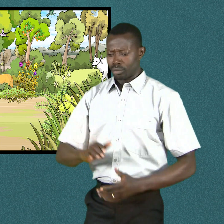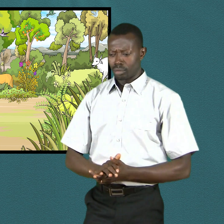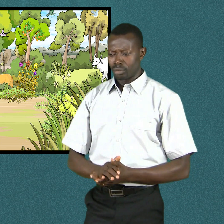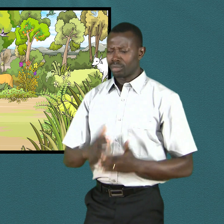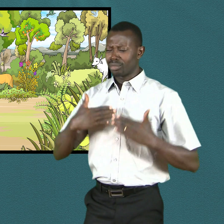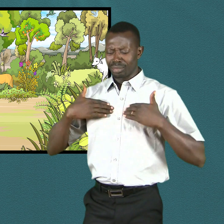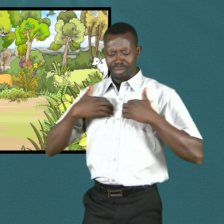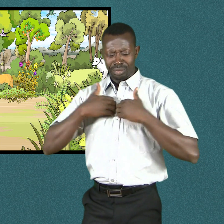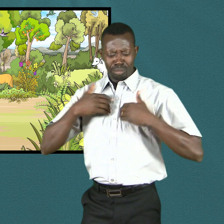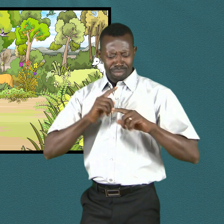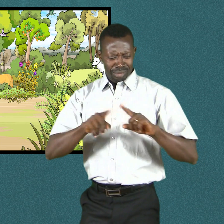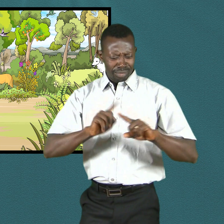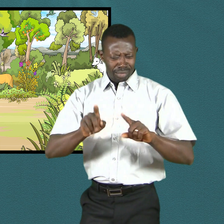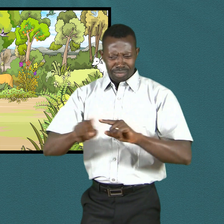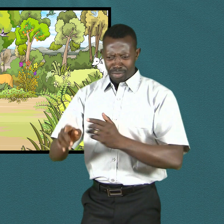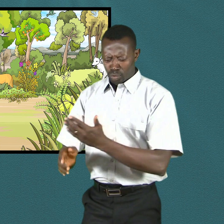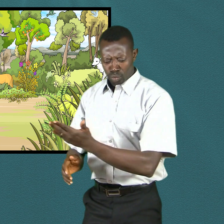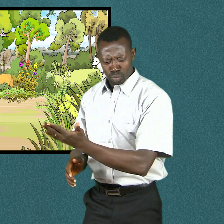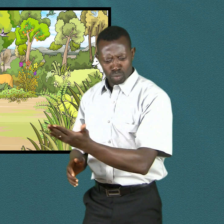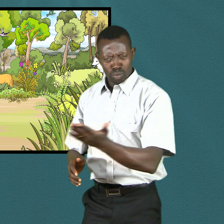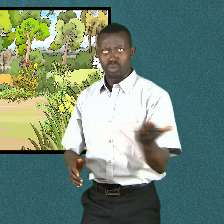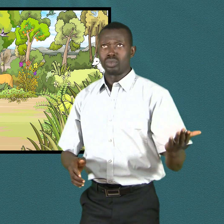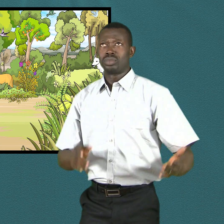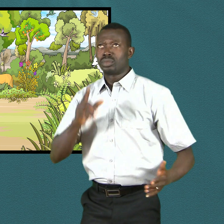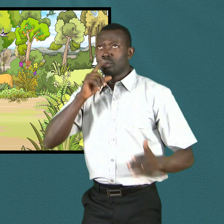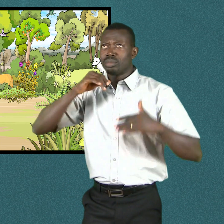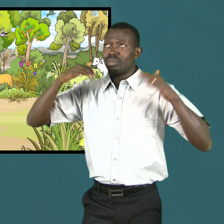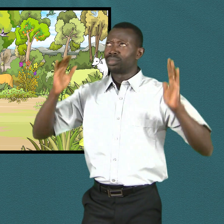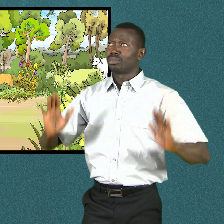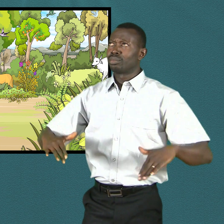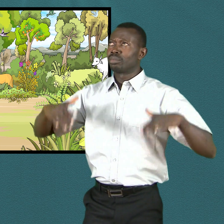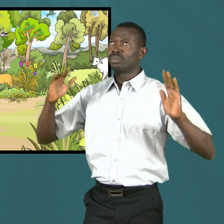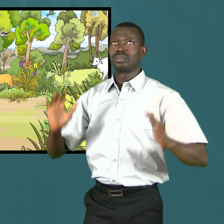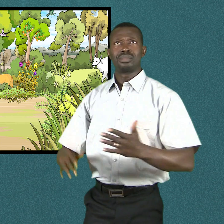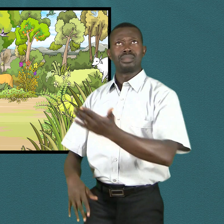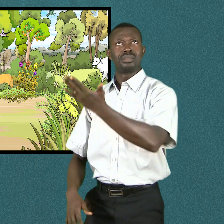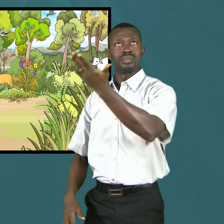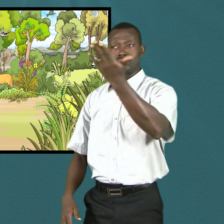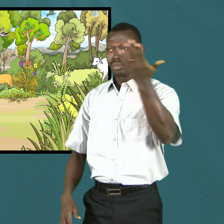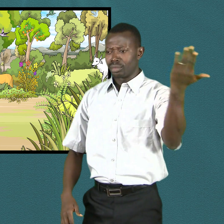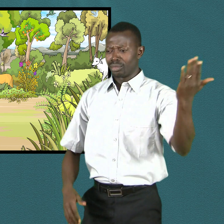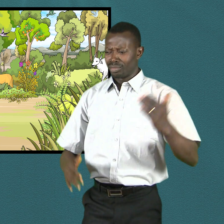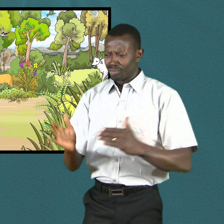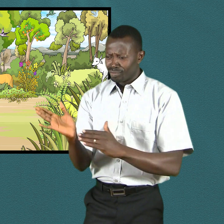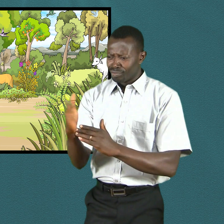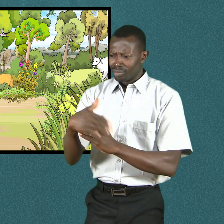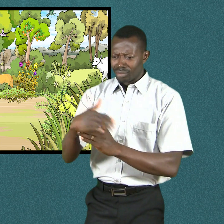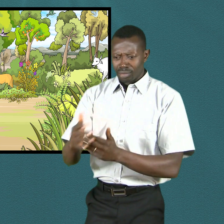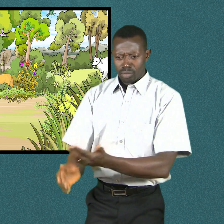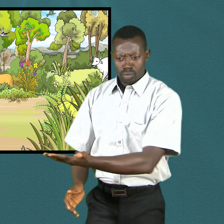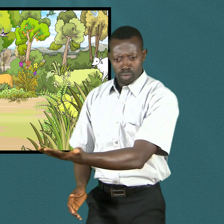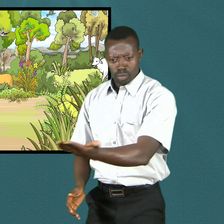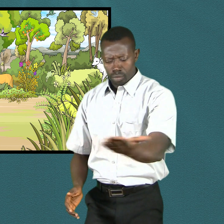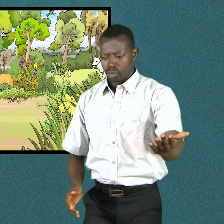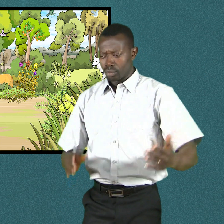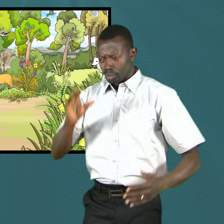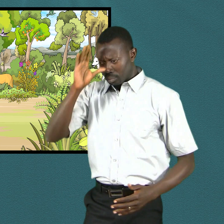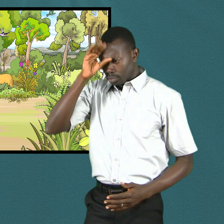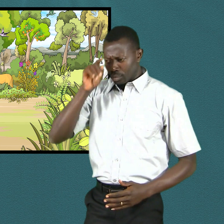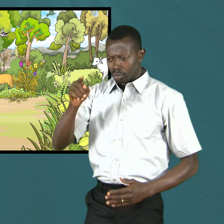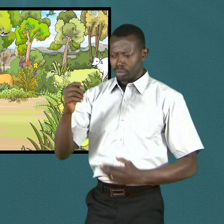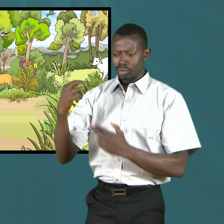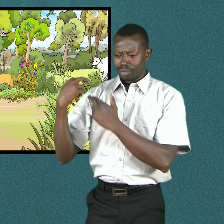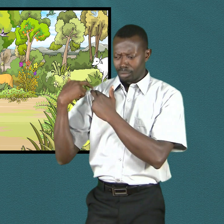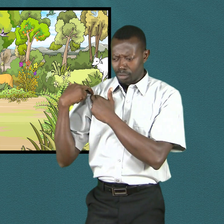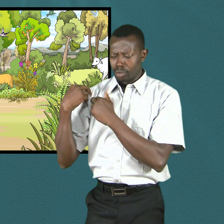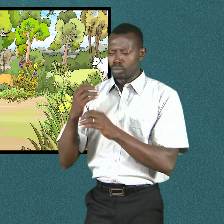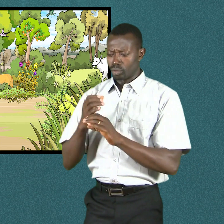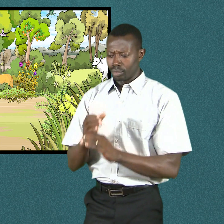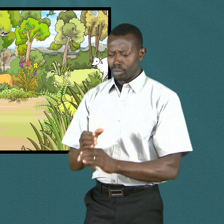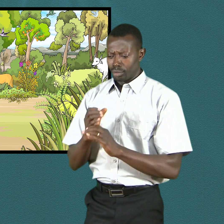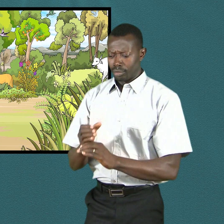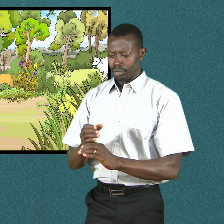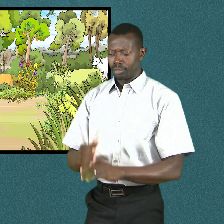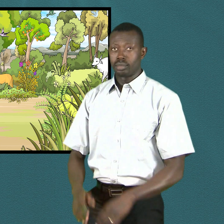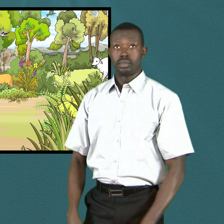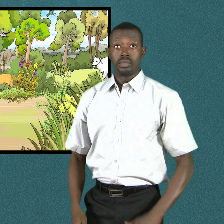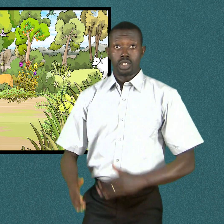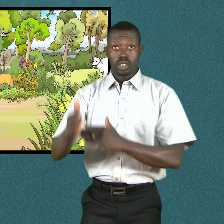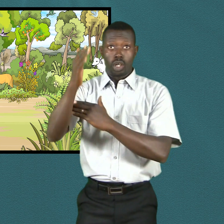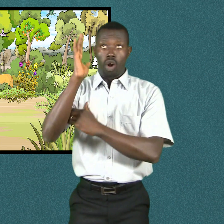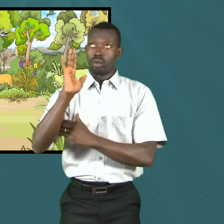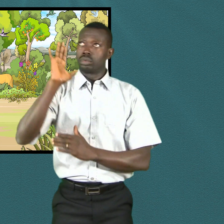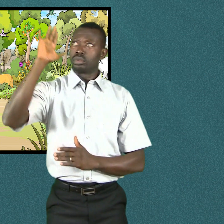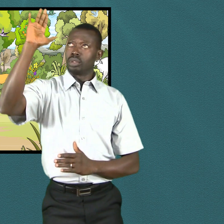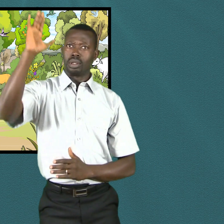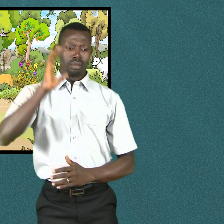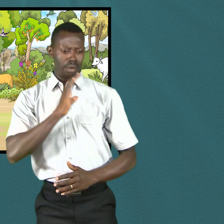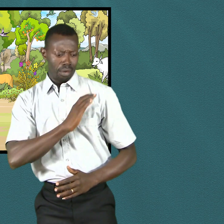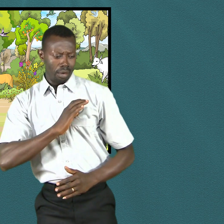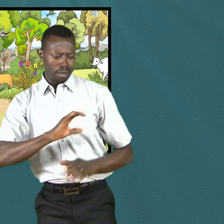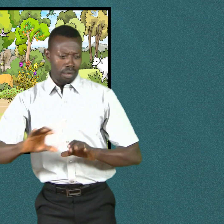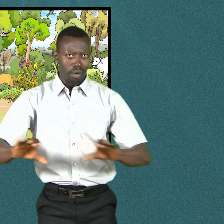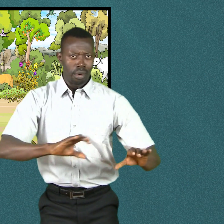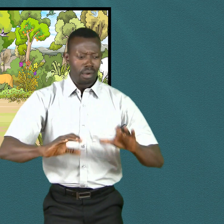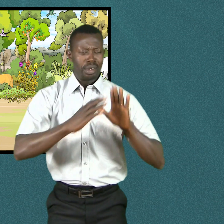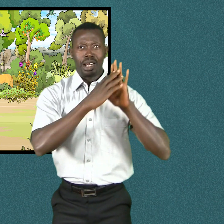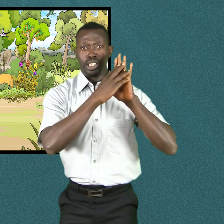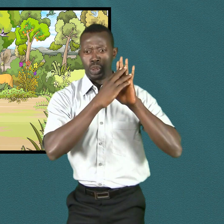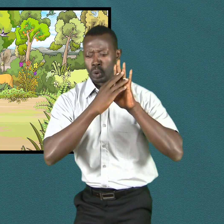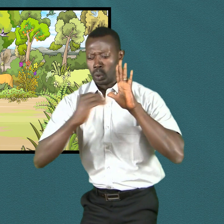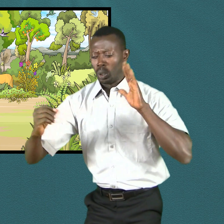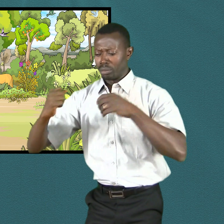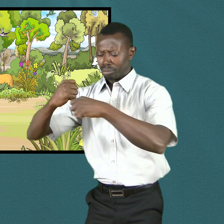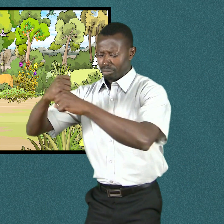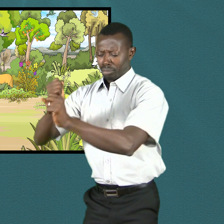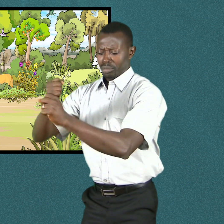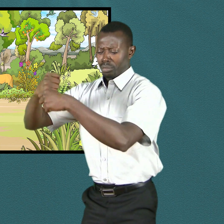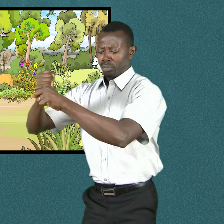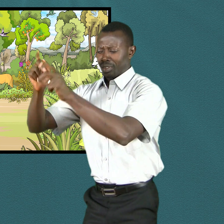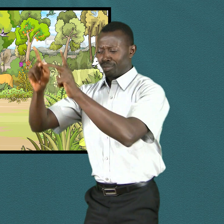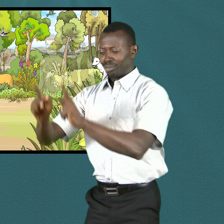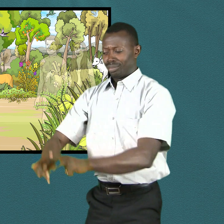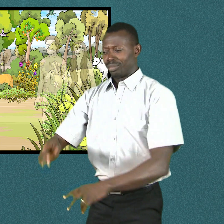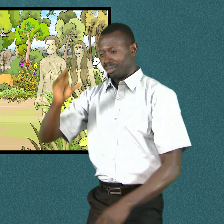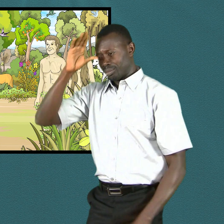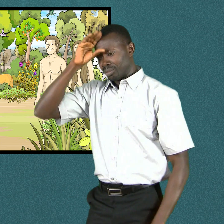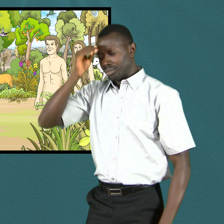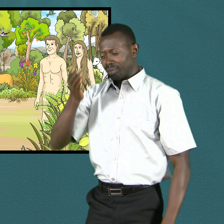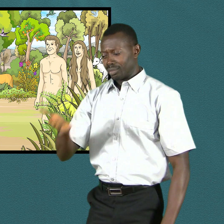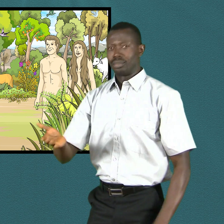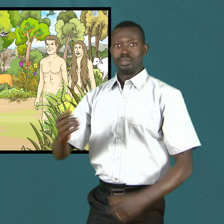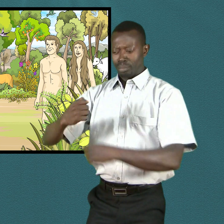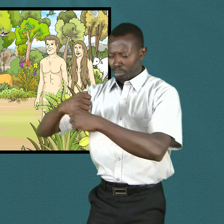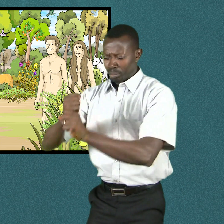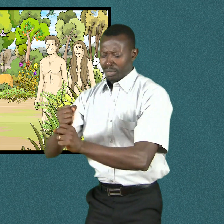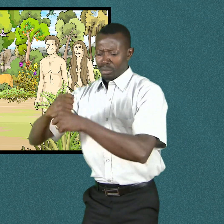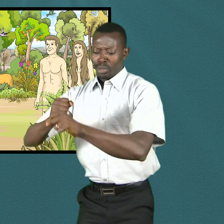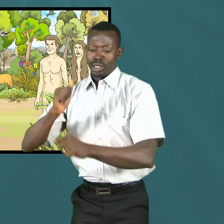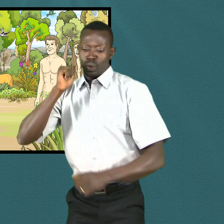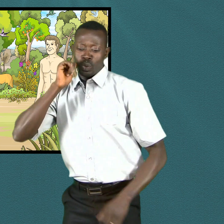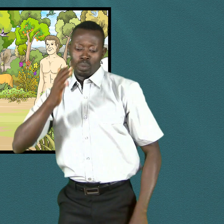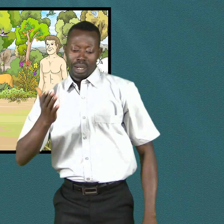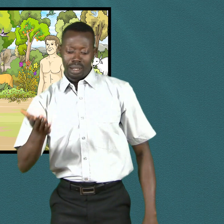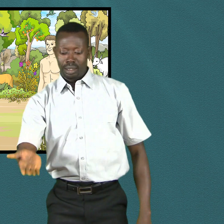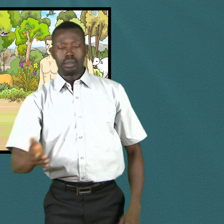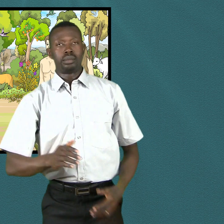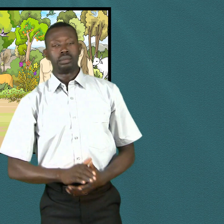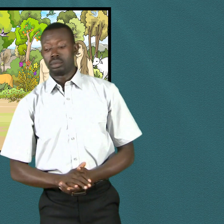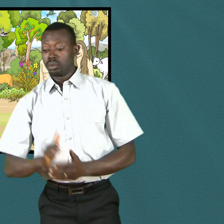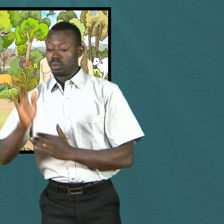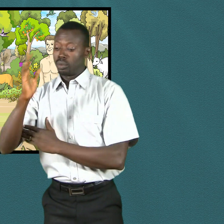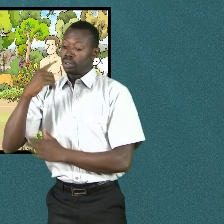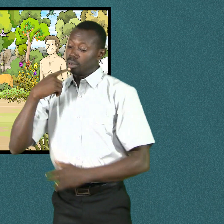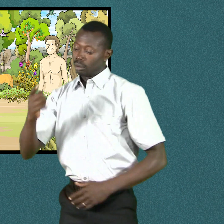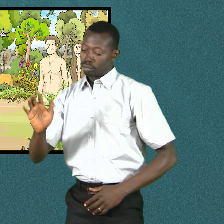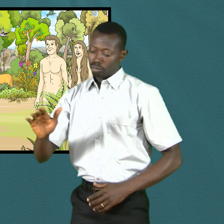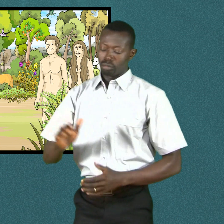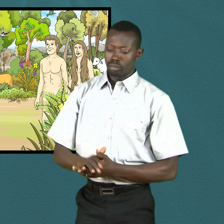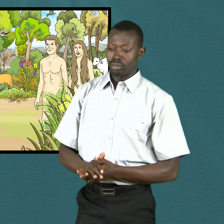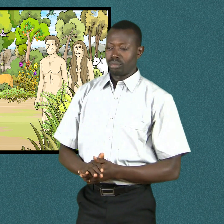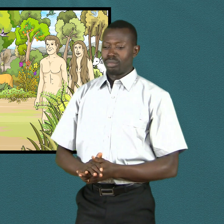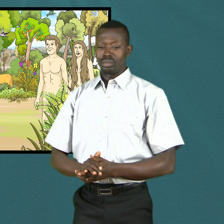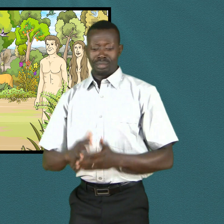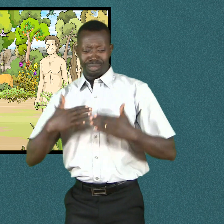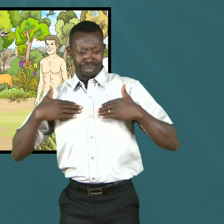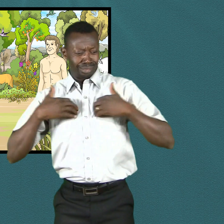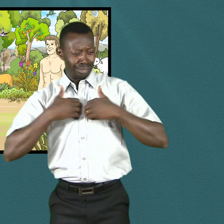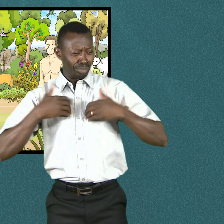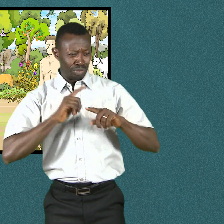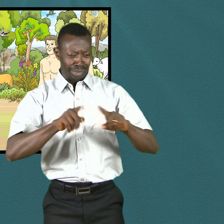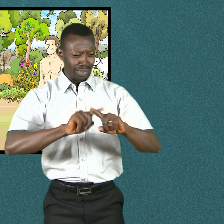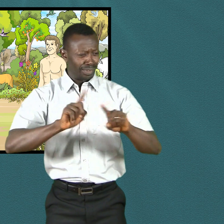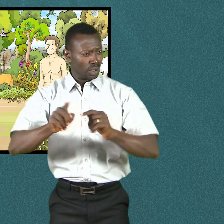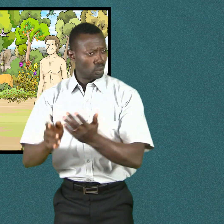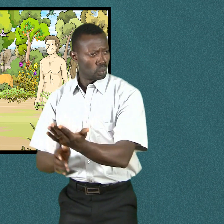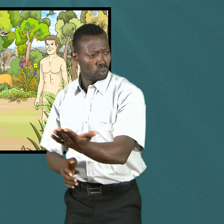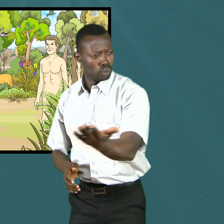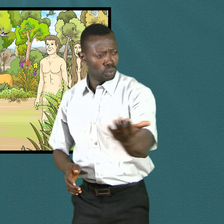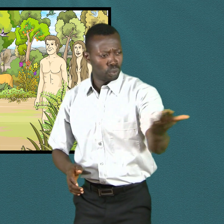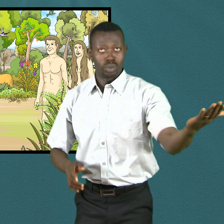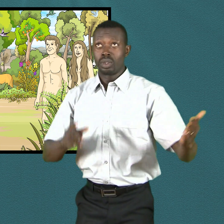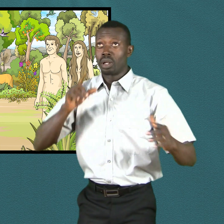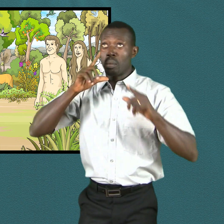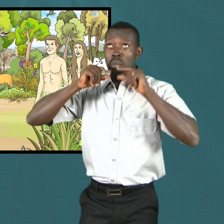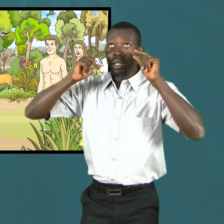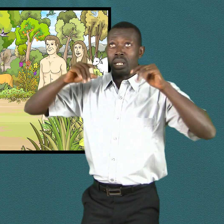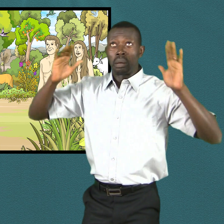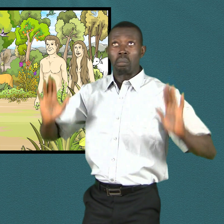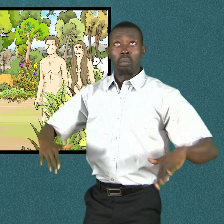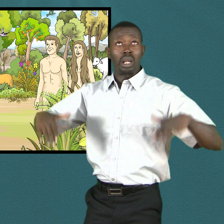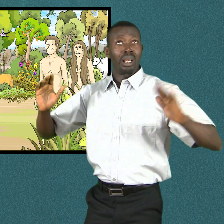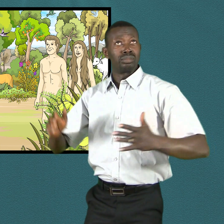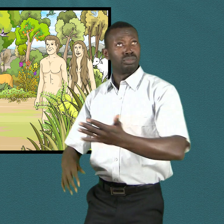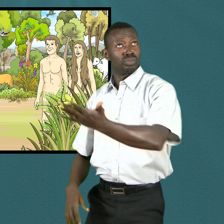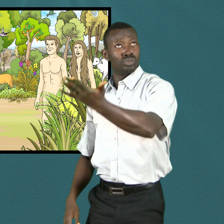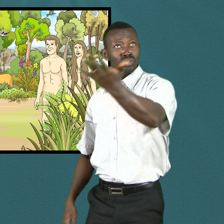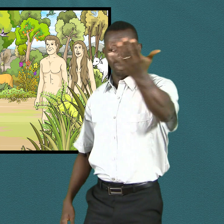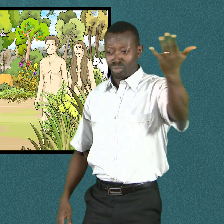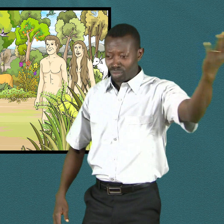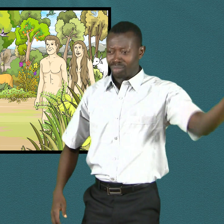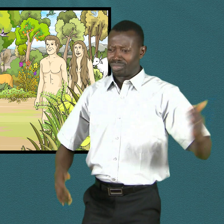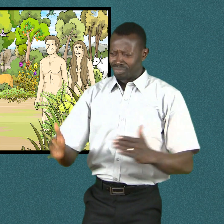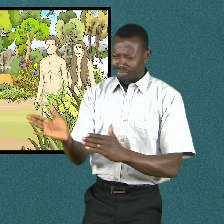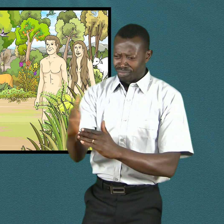So God created man in His own image; in the image of God He created him; male and female He created them. God blessed them and said to them, “Be fruitful and multiply, and fill the earth and subdue it;